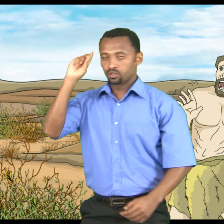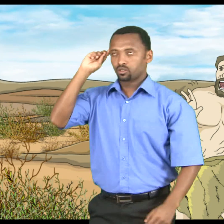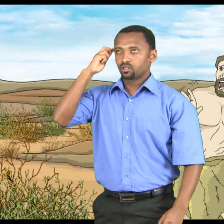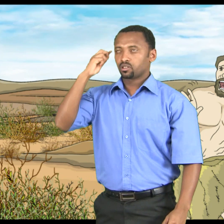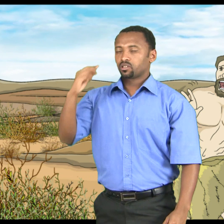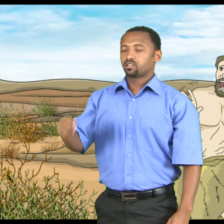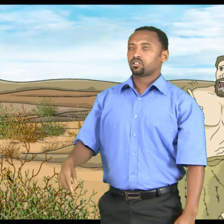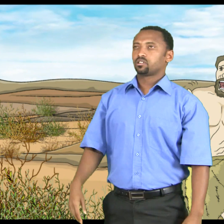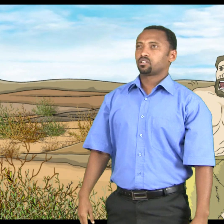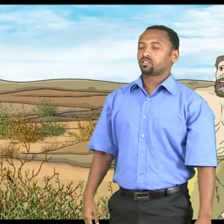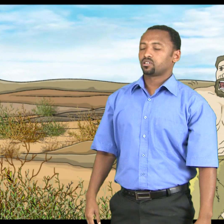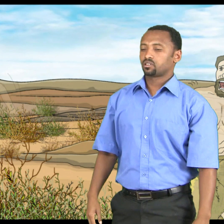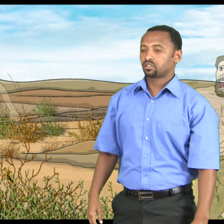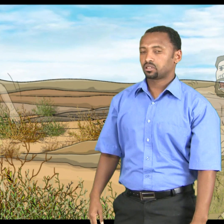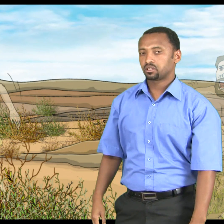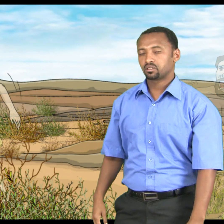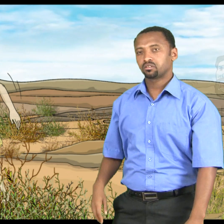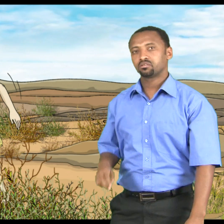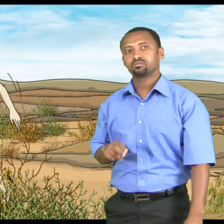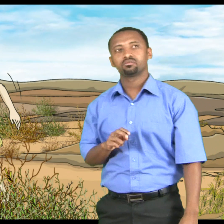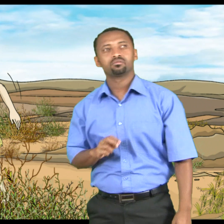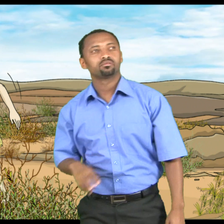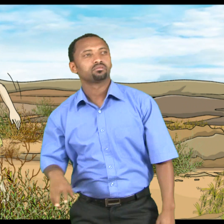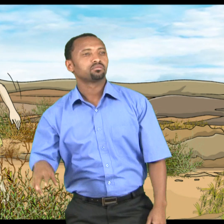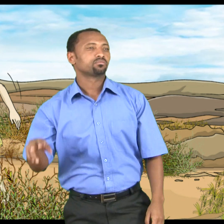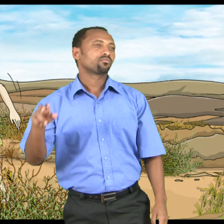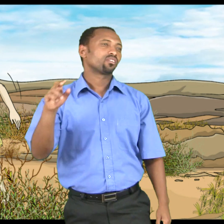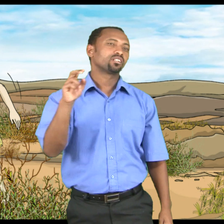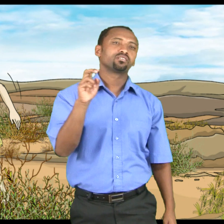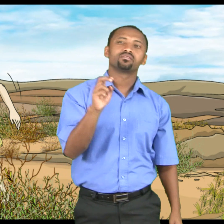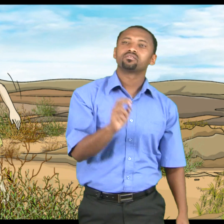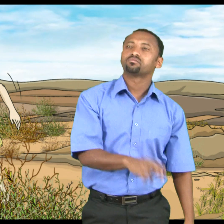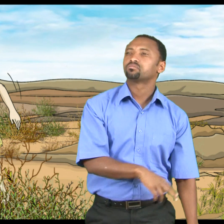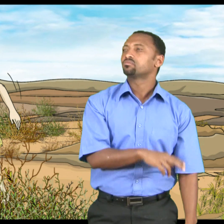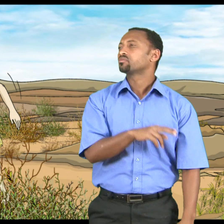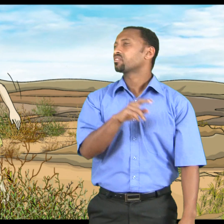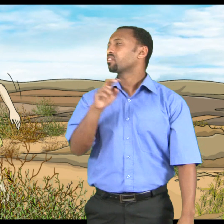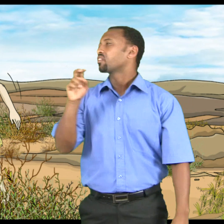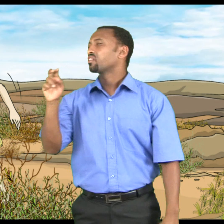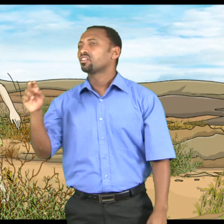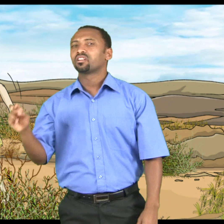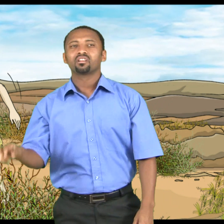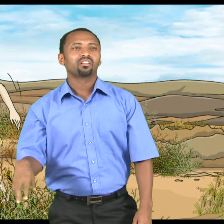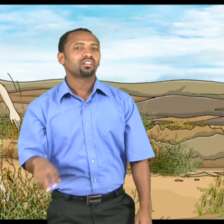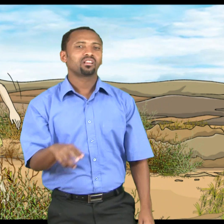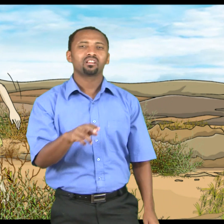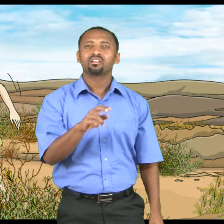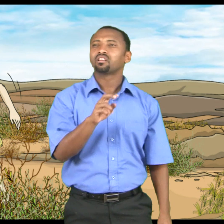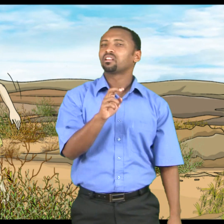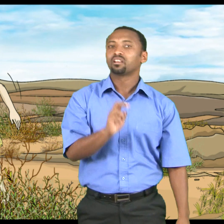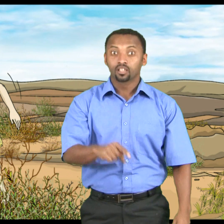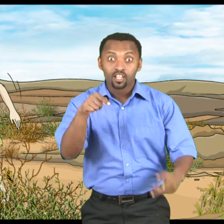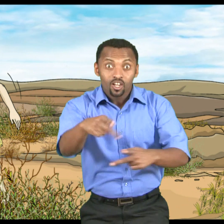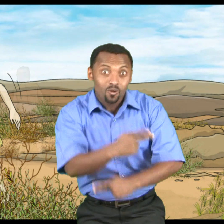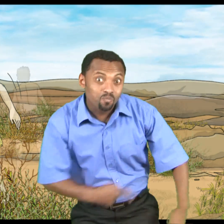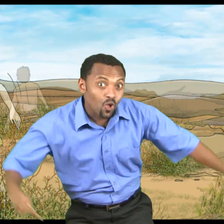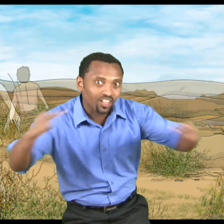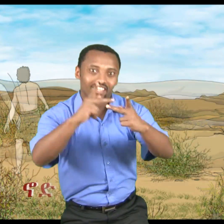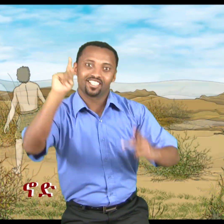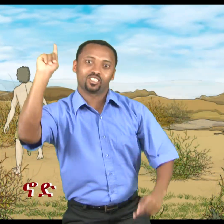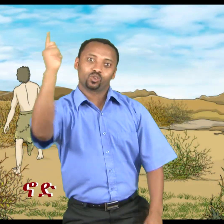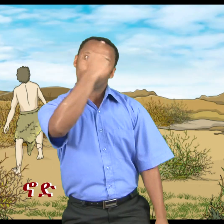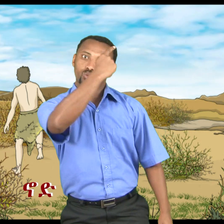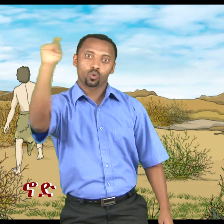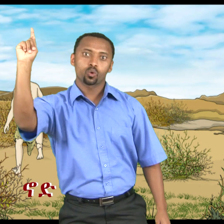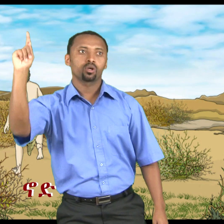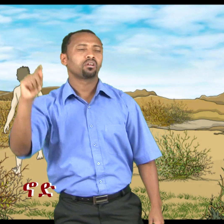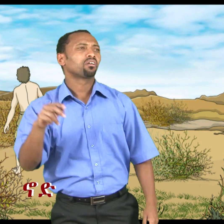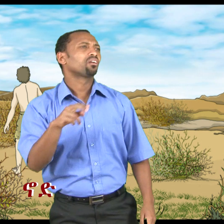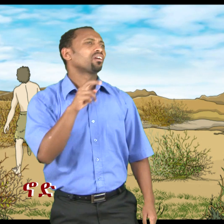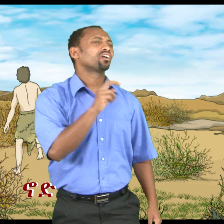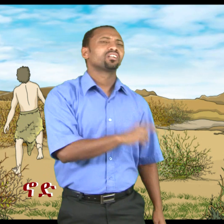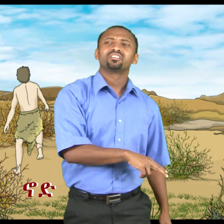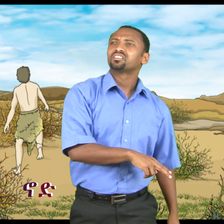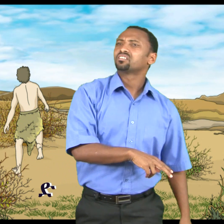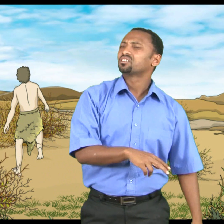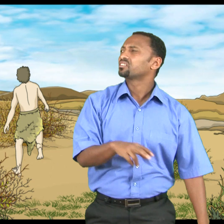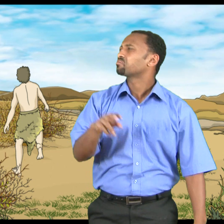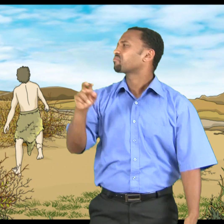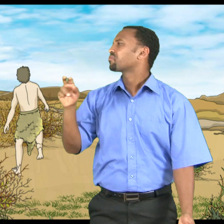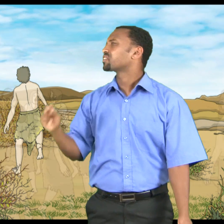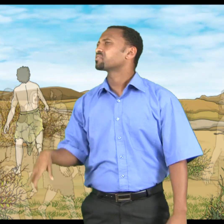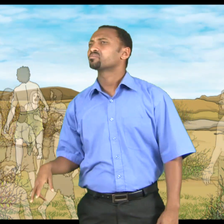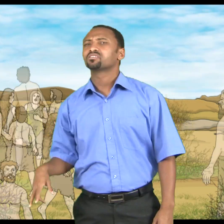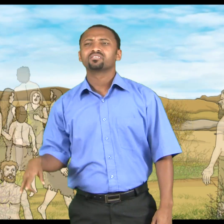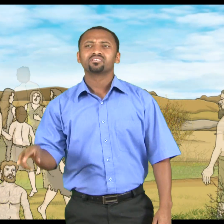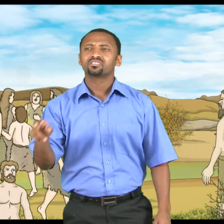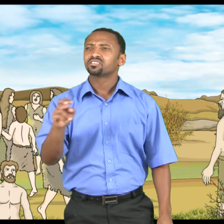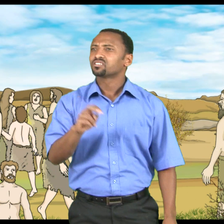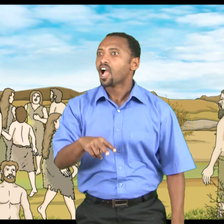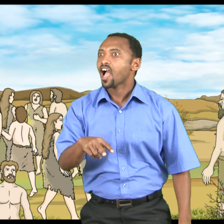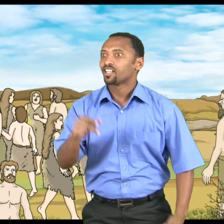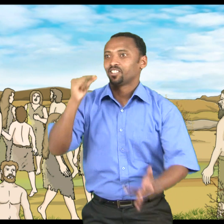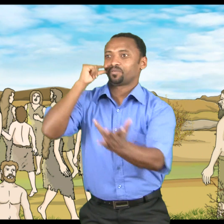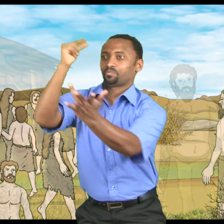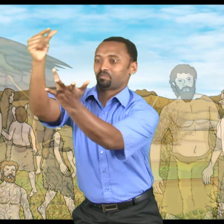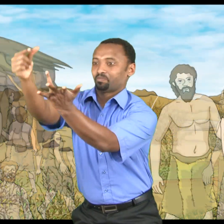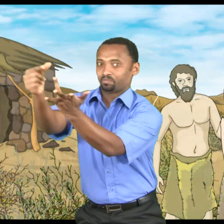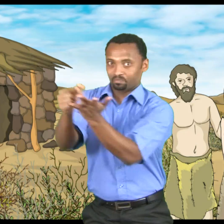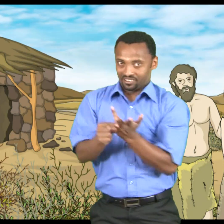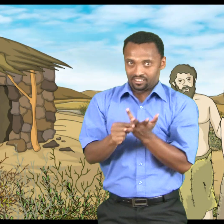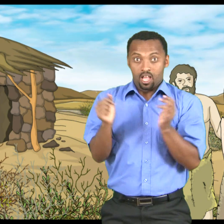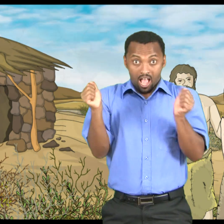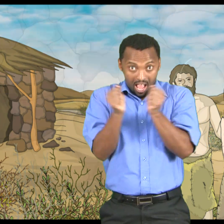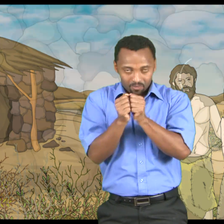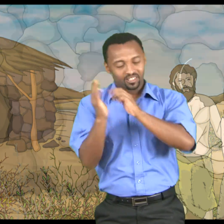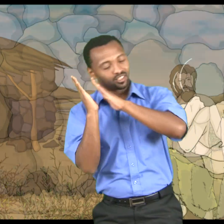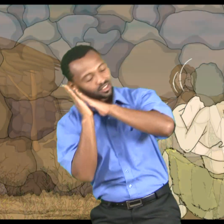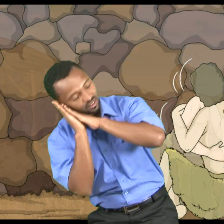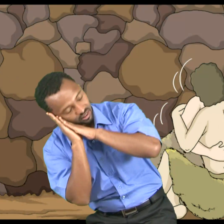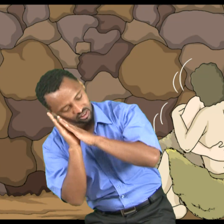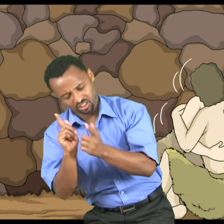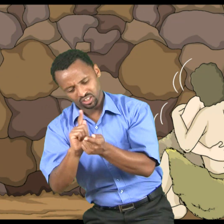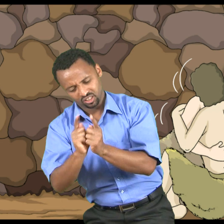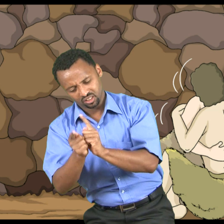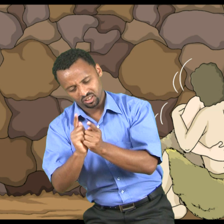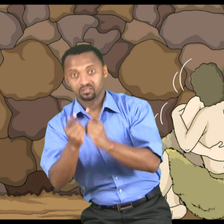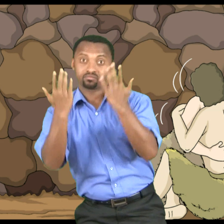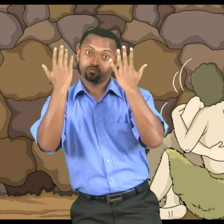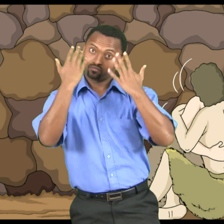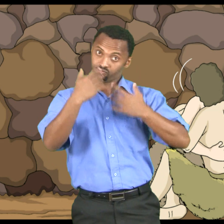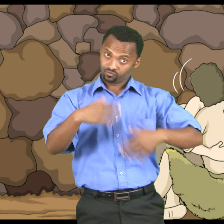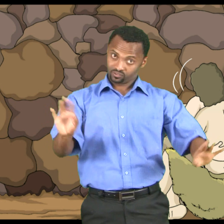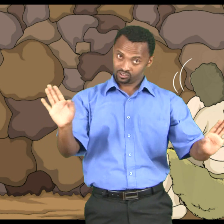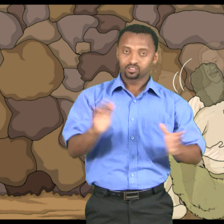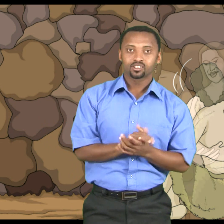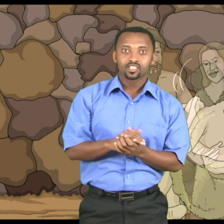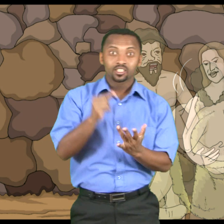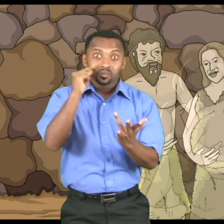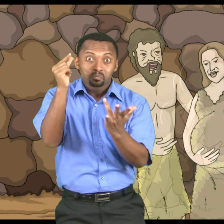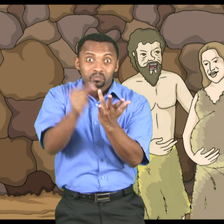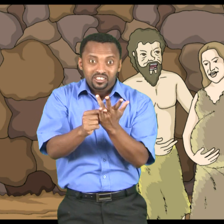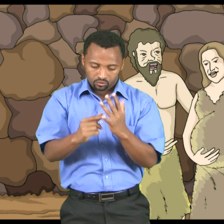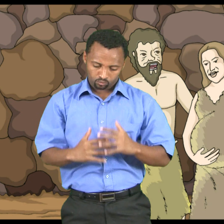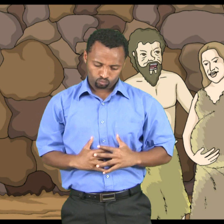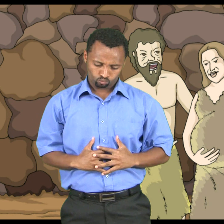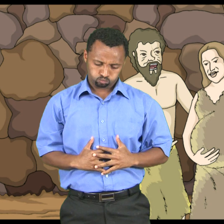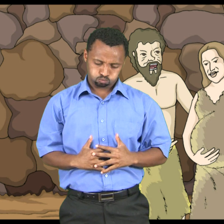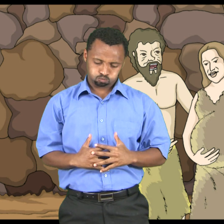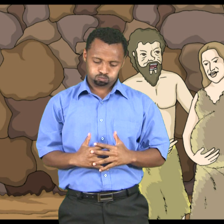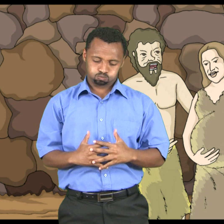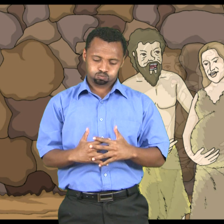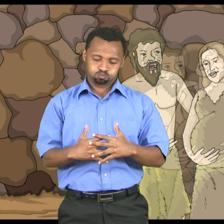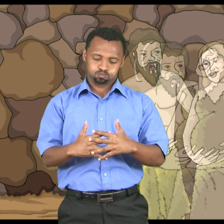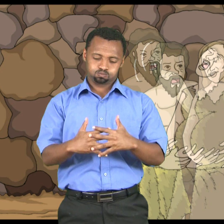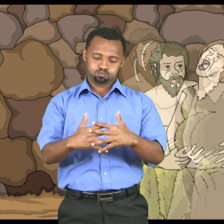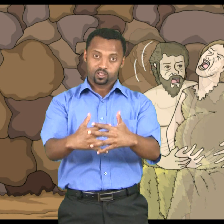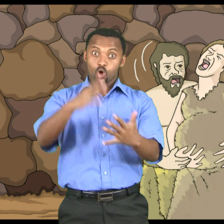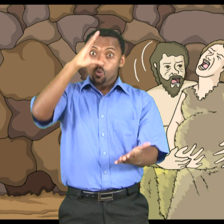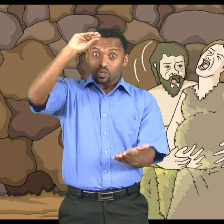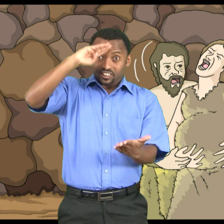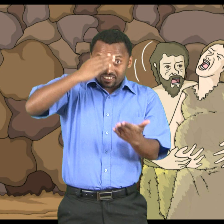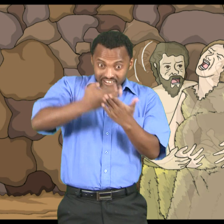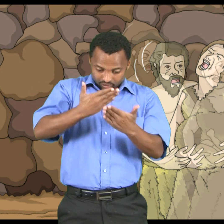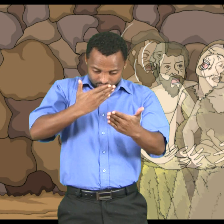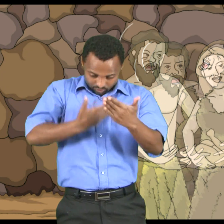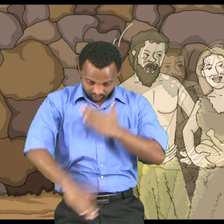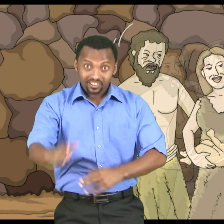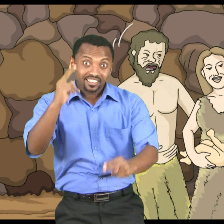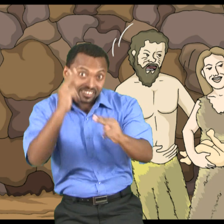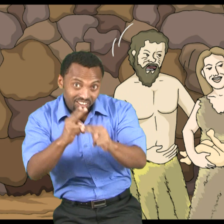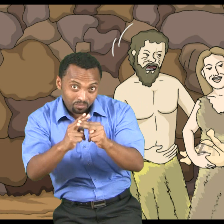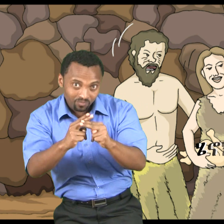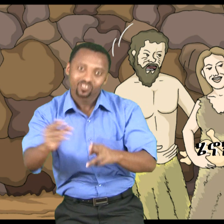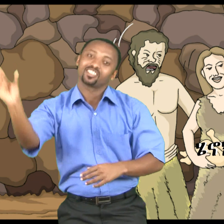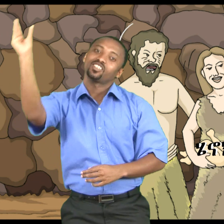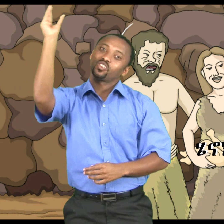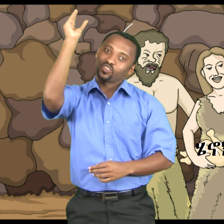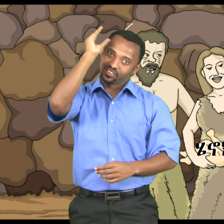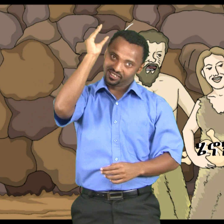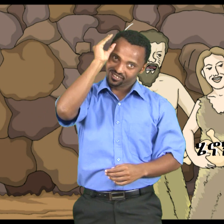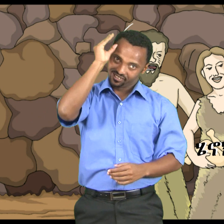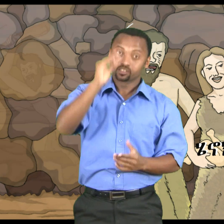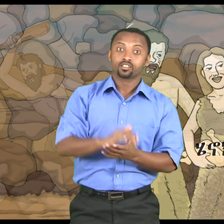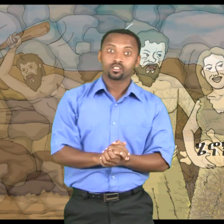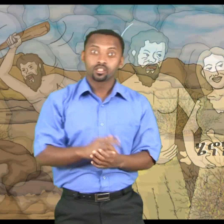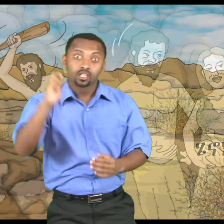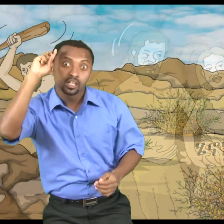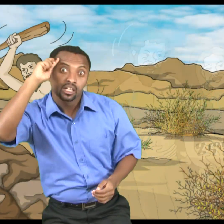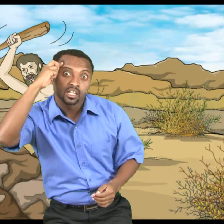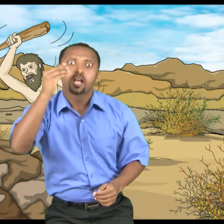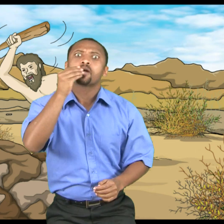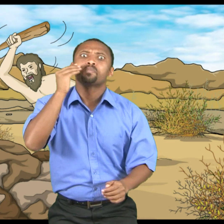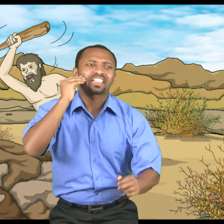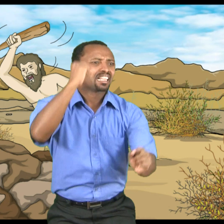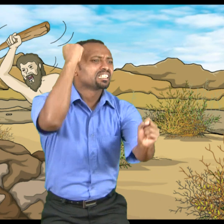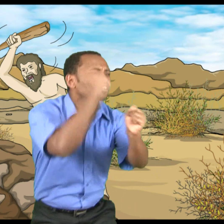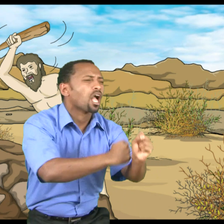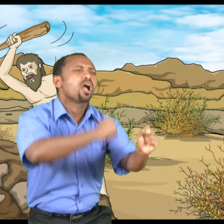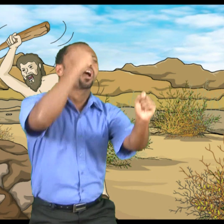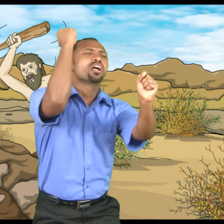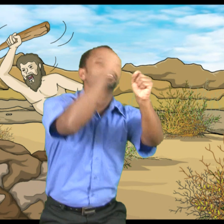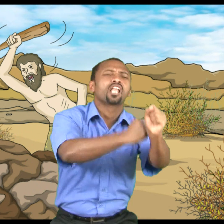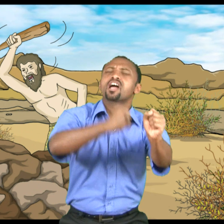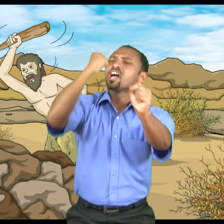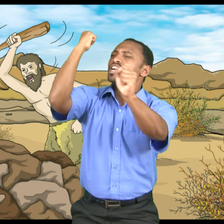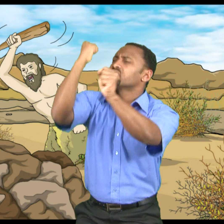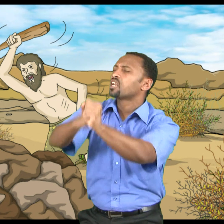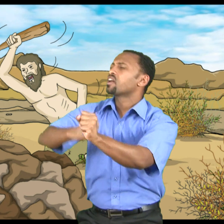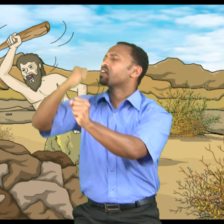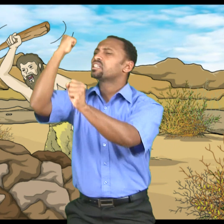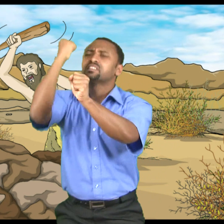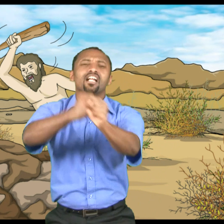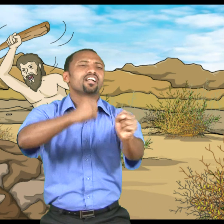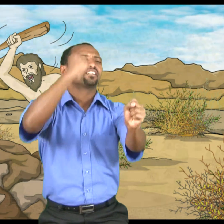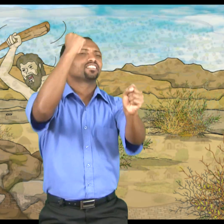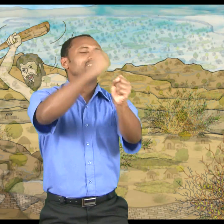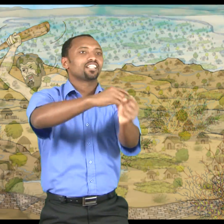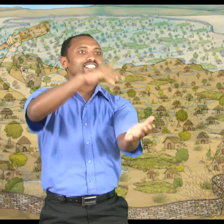So Cain went out from the presence of the LORD and settled in the land of Nod, east of Eden. And Cain had relations with his wife, and she conceived and gave birth to Enoch.